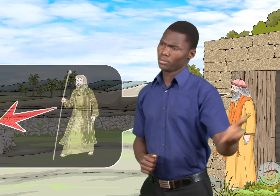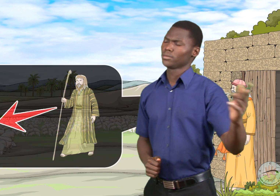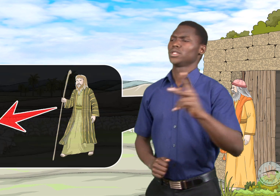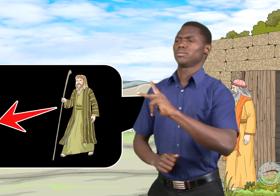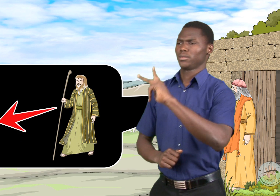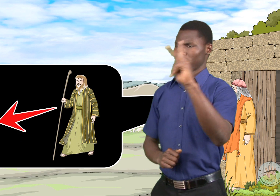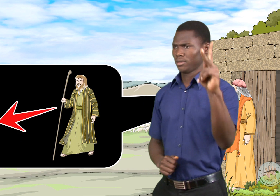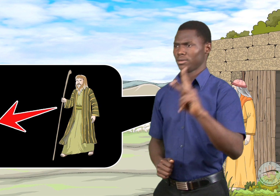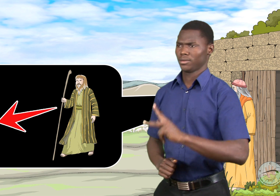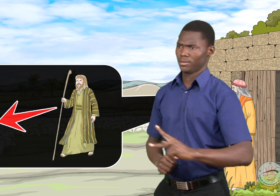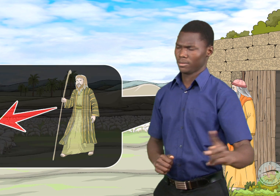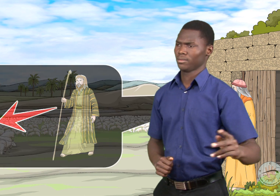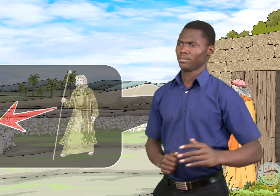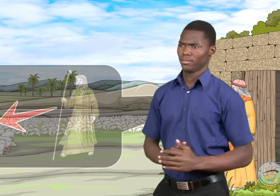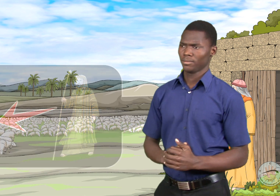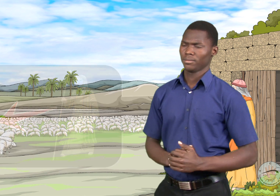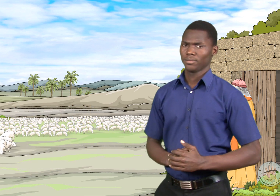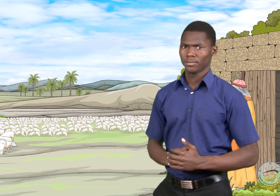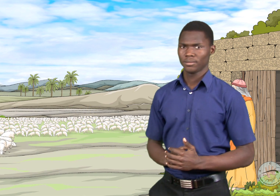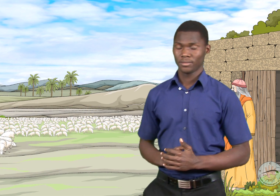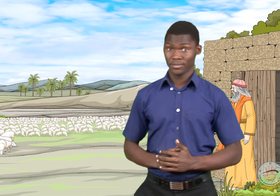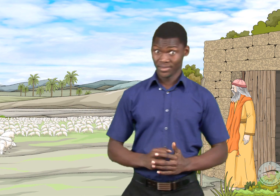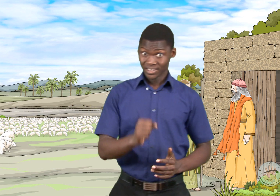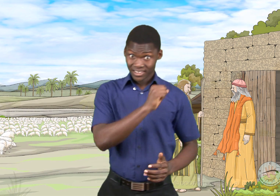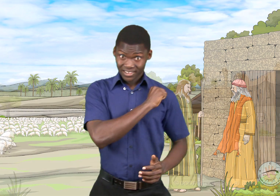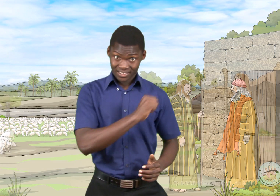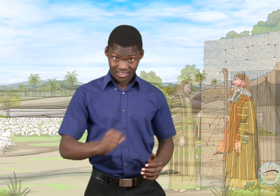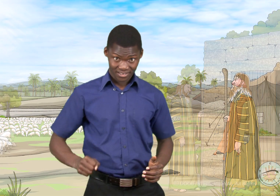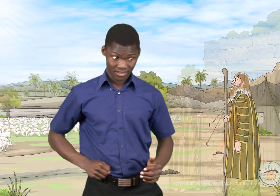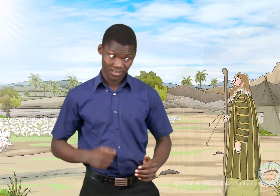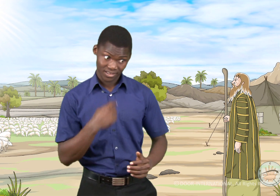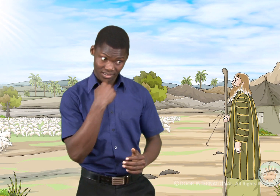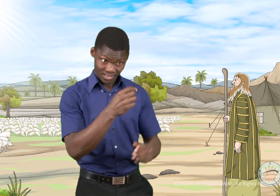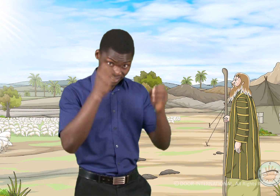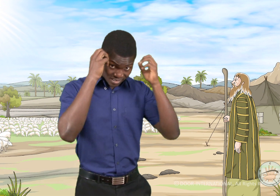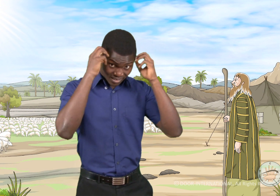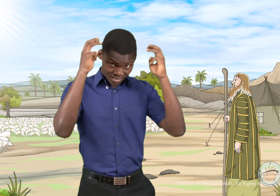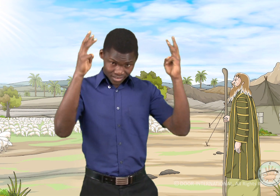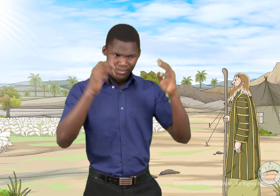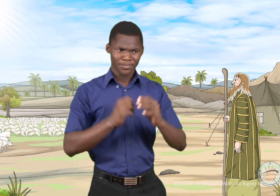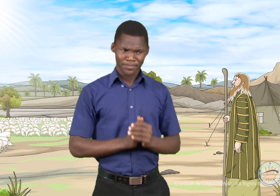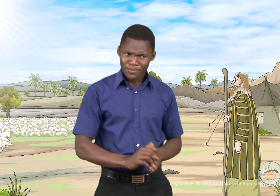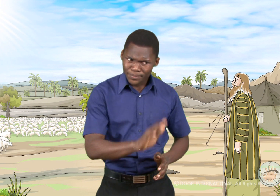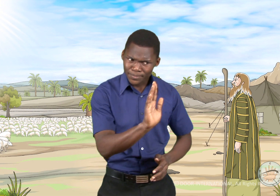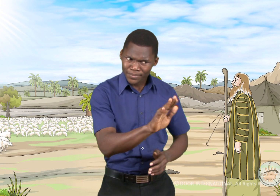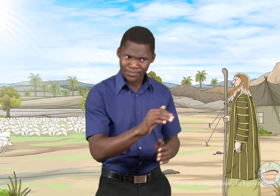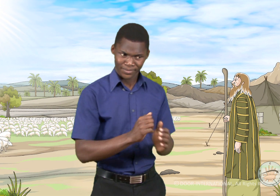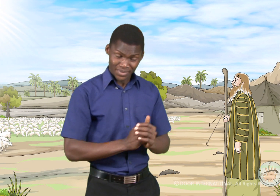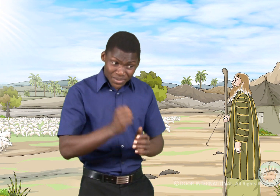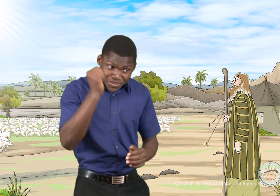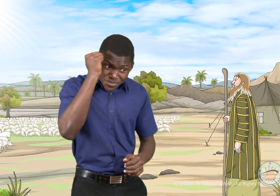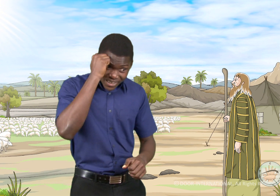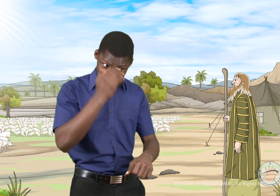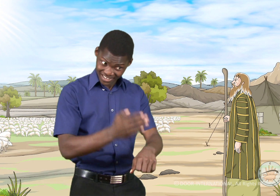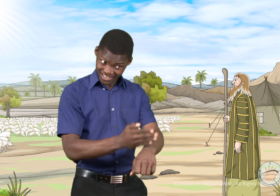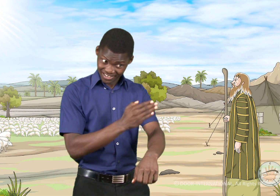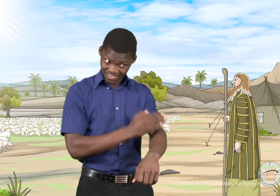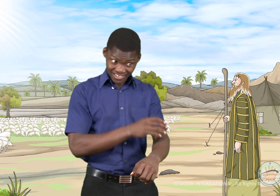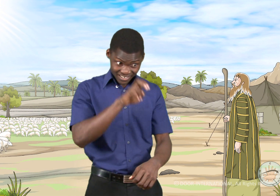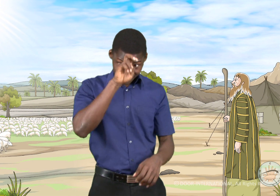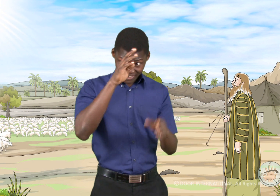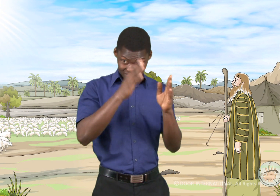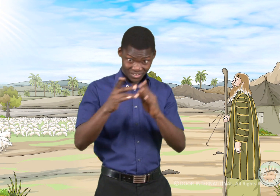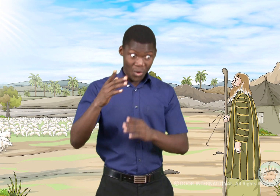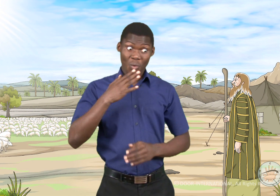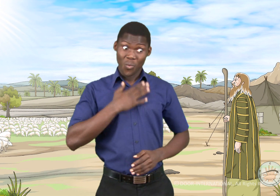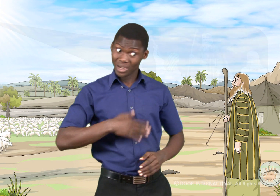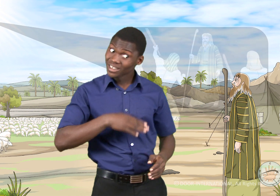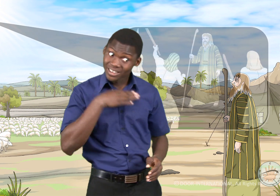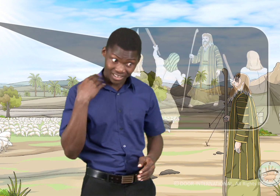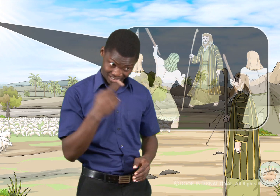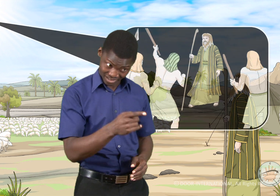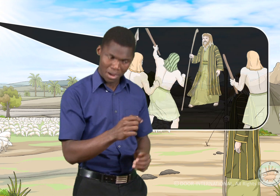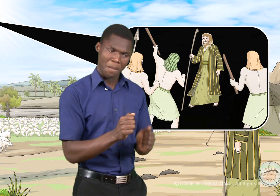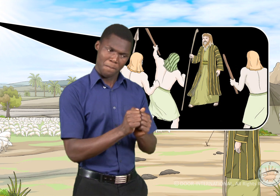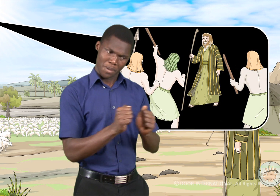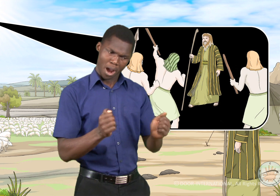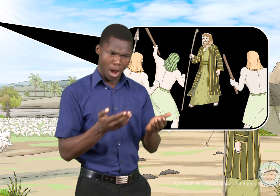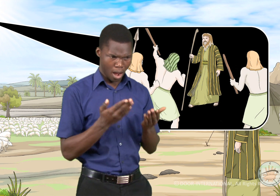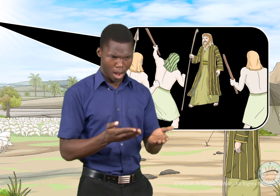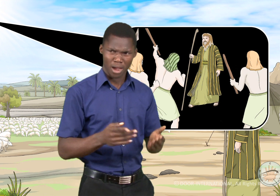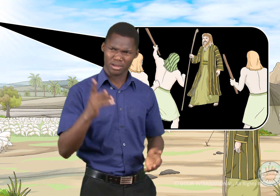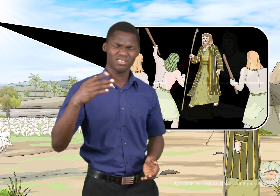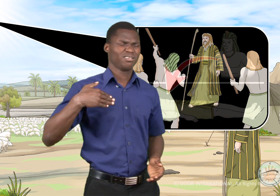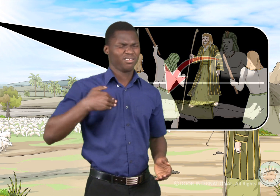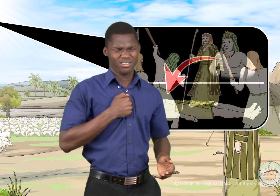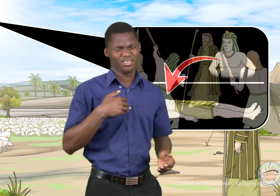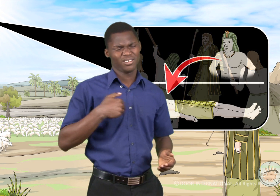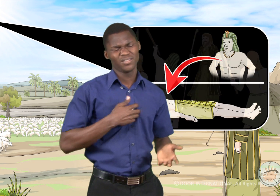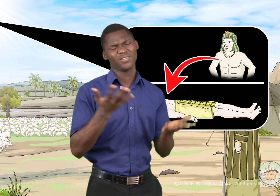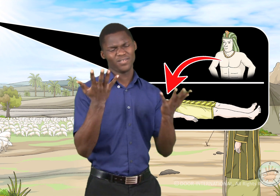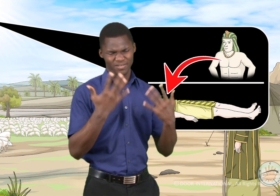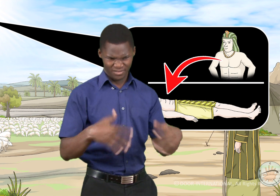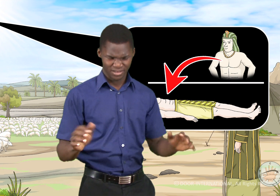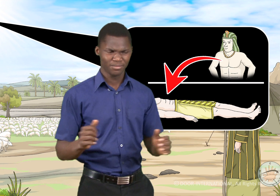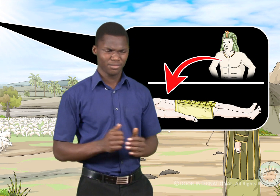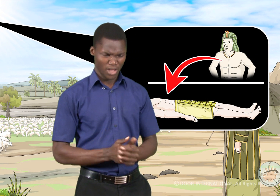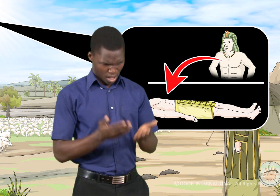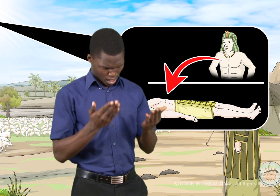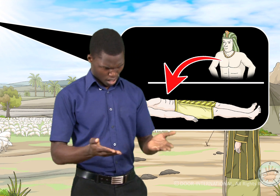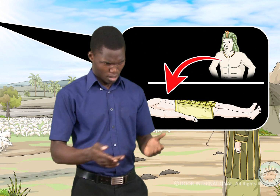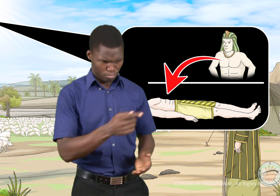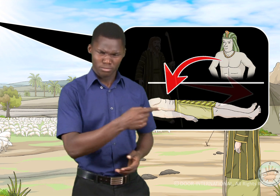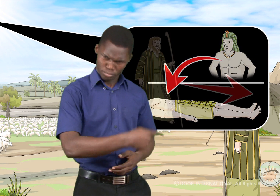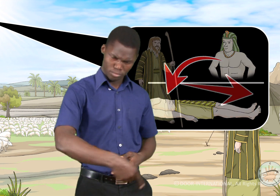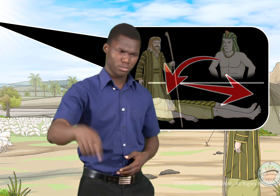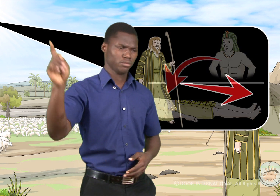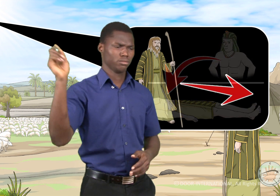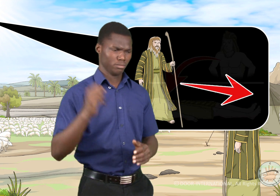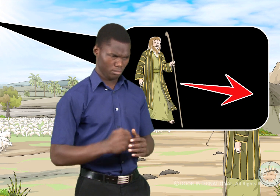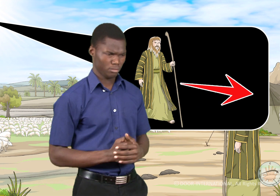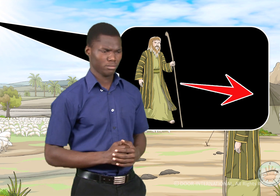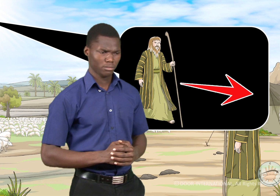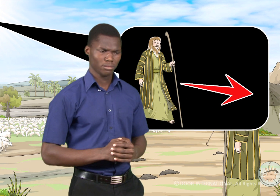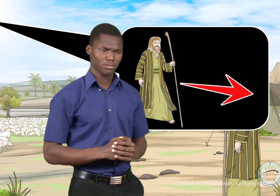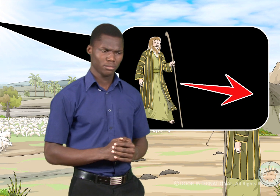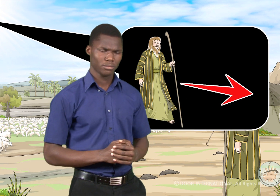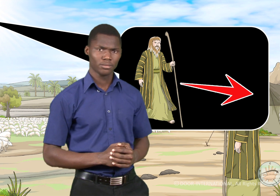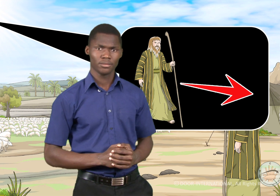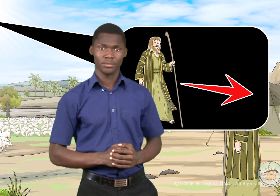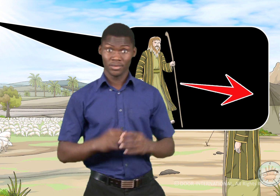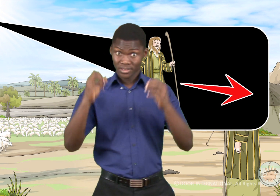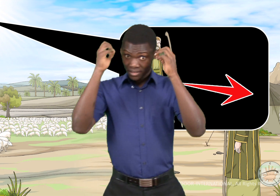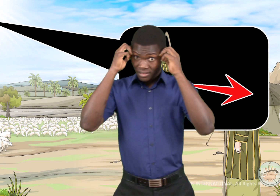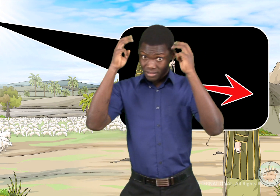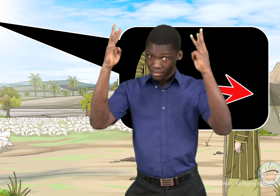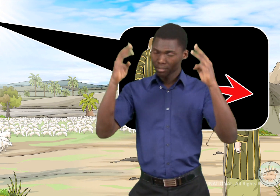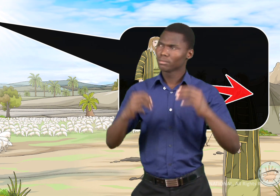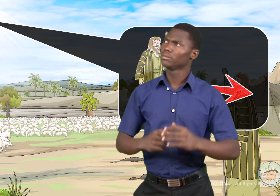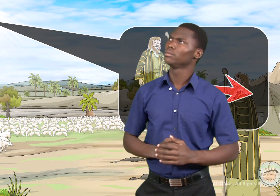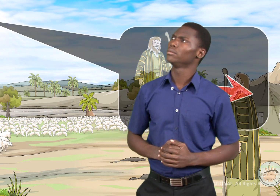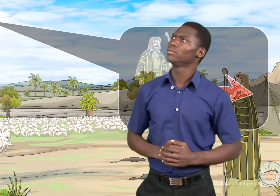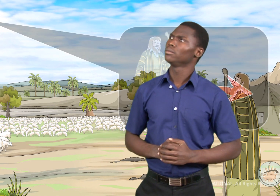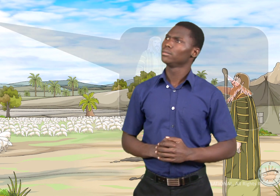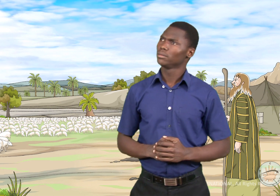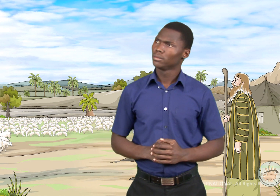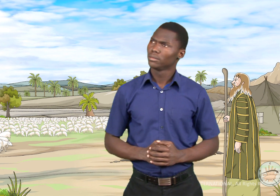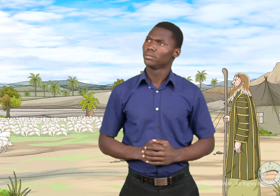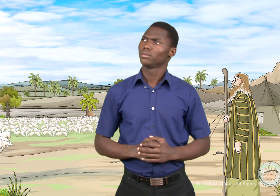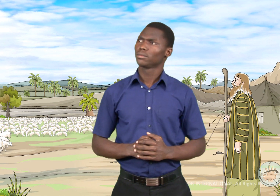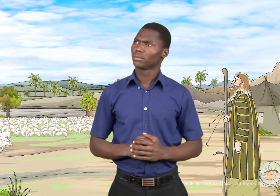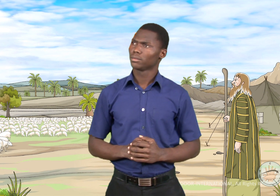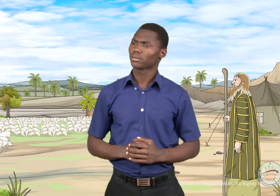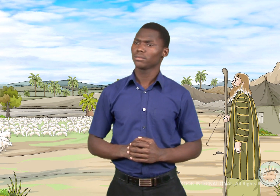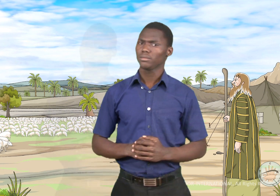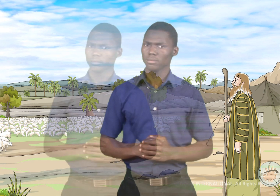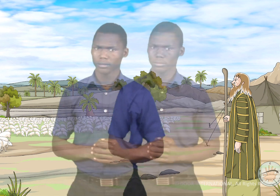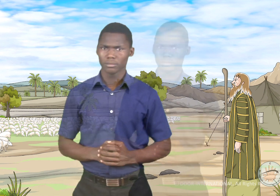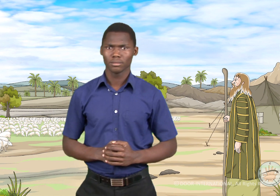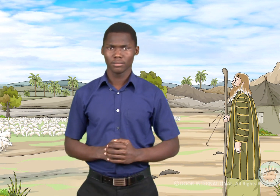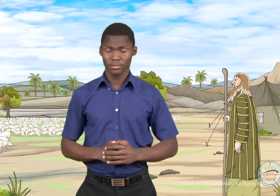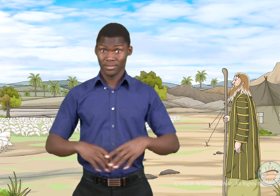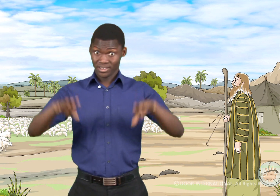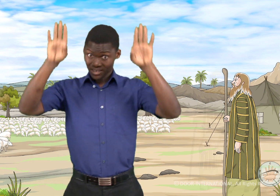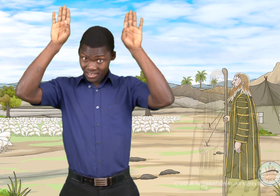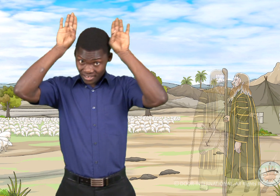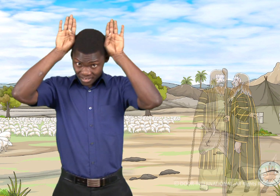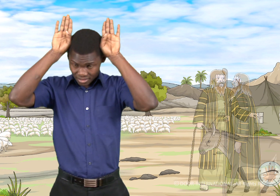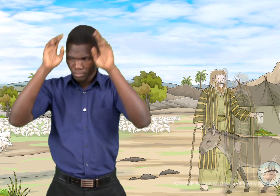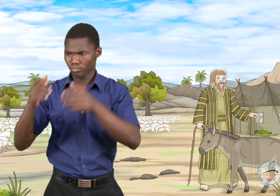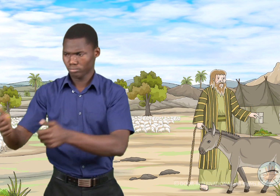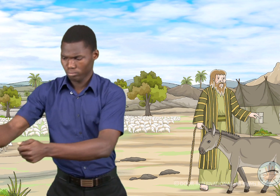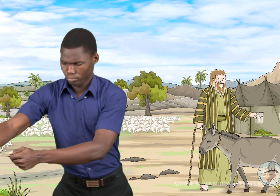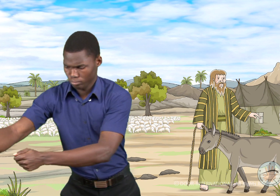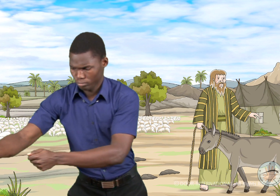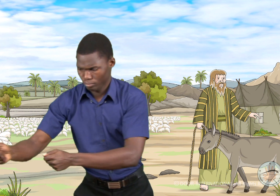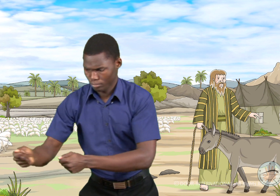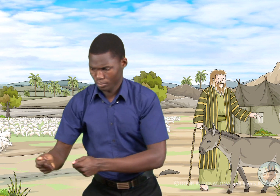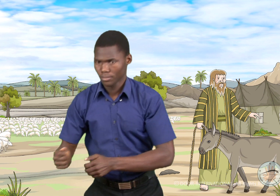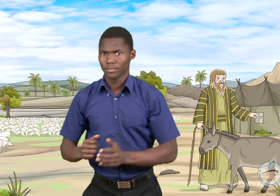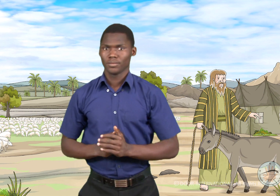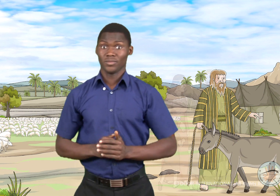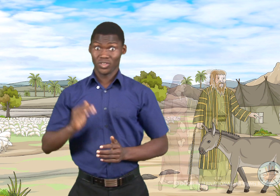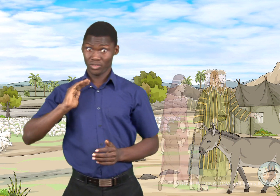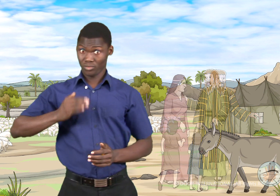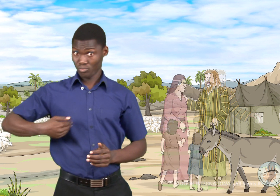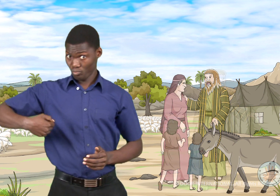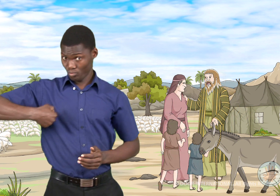“Go in peace,” Jethro replied. Now the LORD had said to Moses in Midian, “Go back to Egypt, for all the men who sought to kill you are dead.”